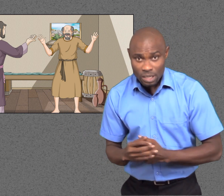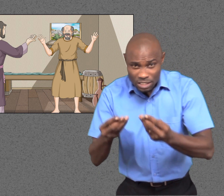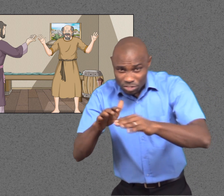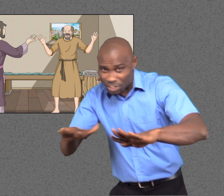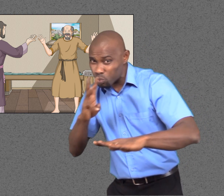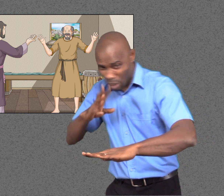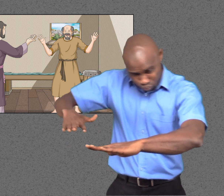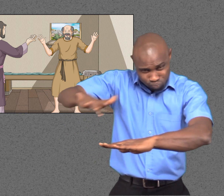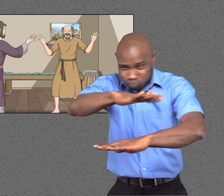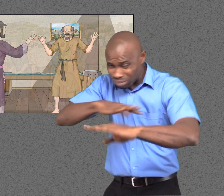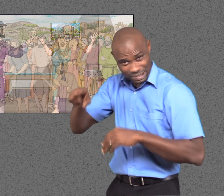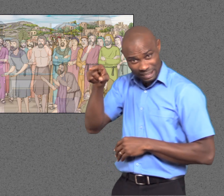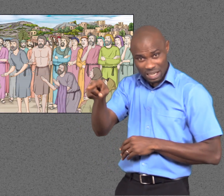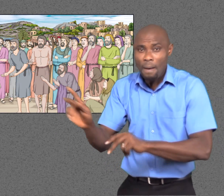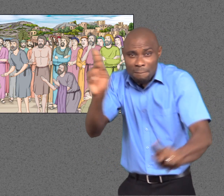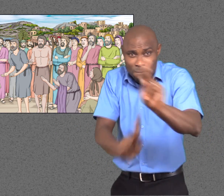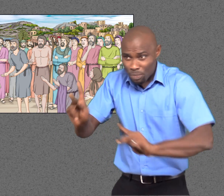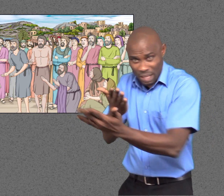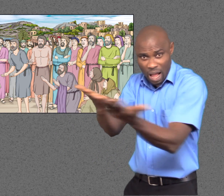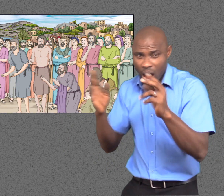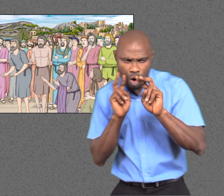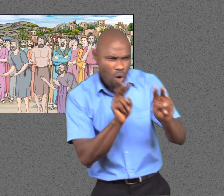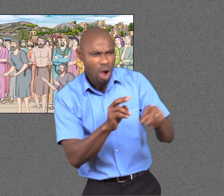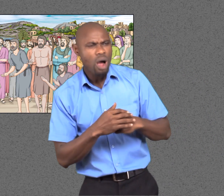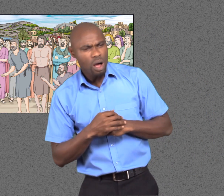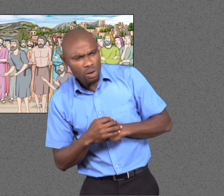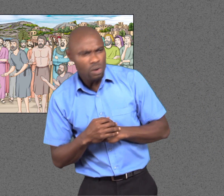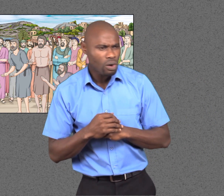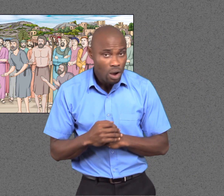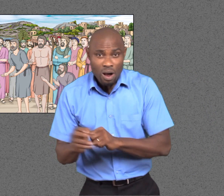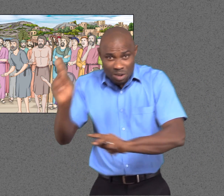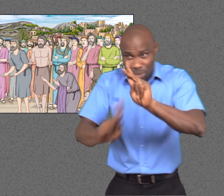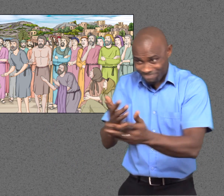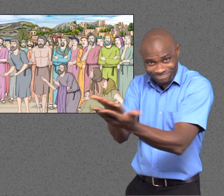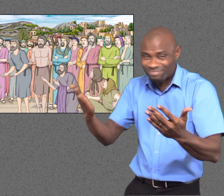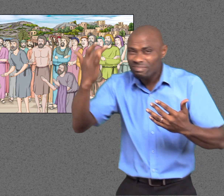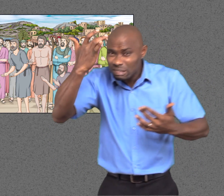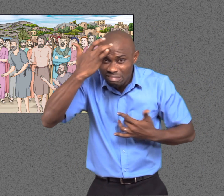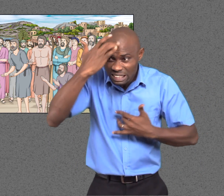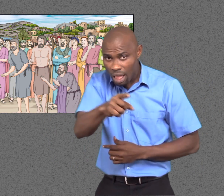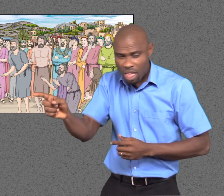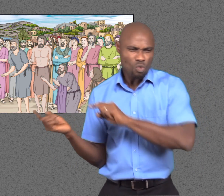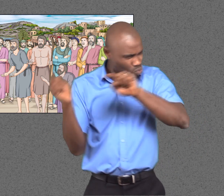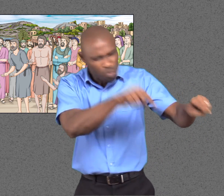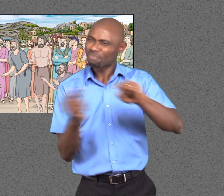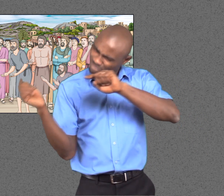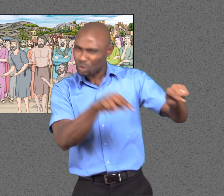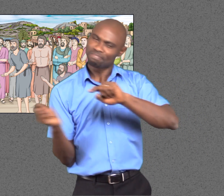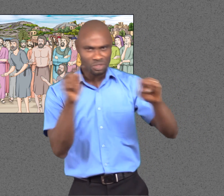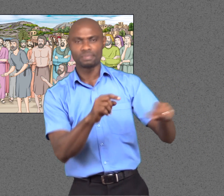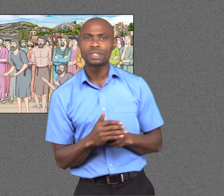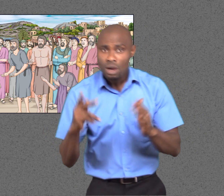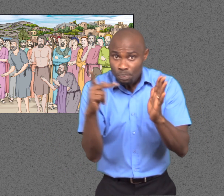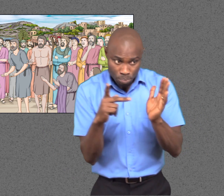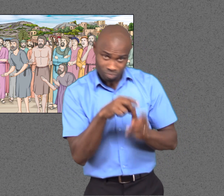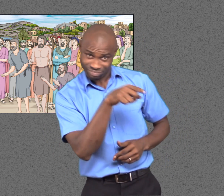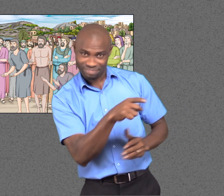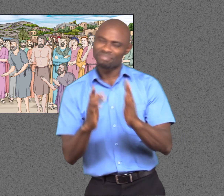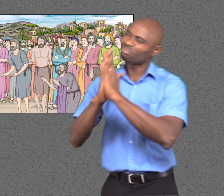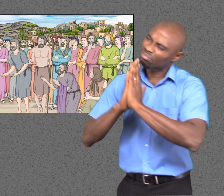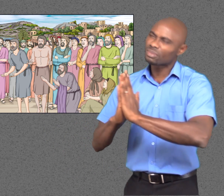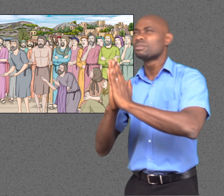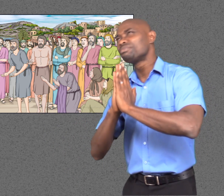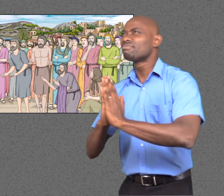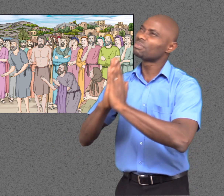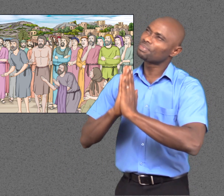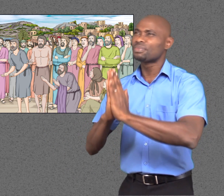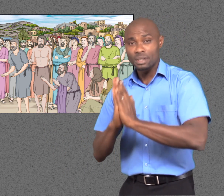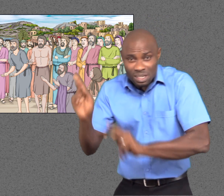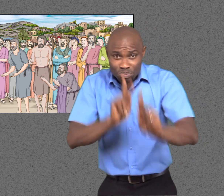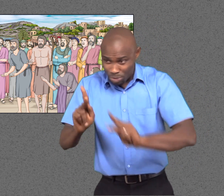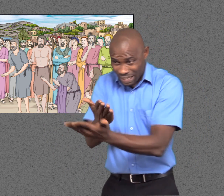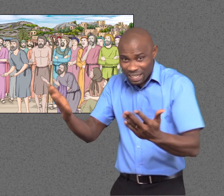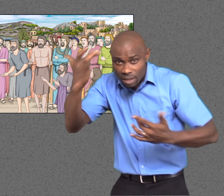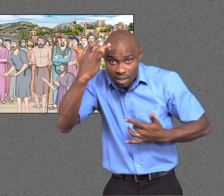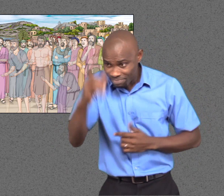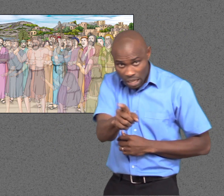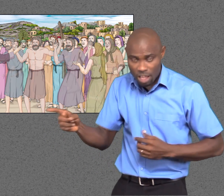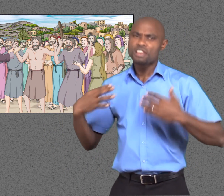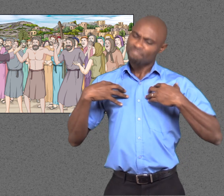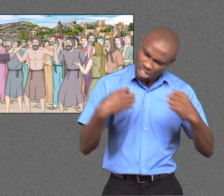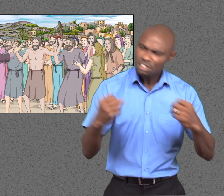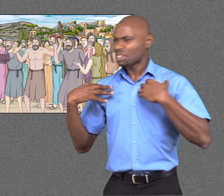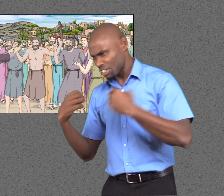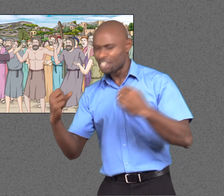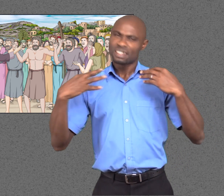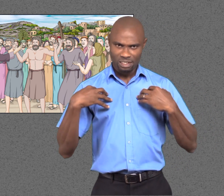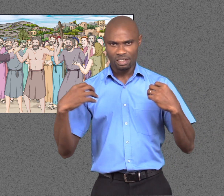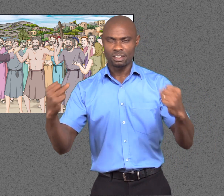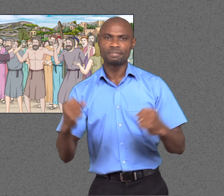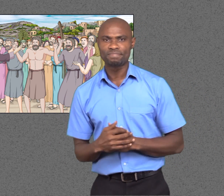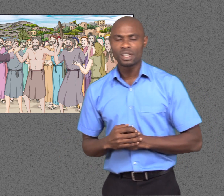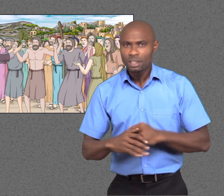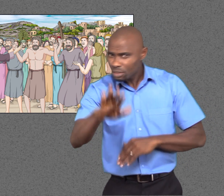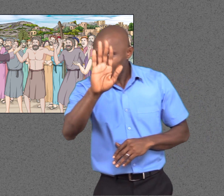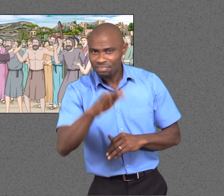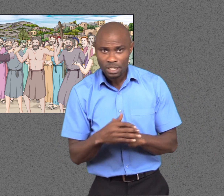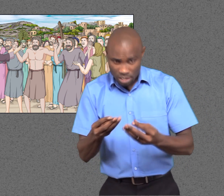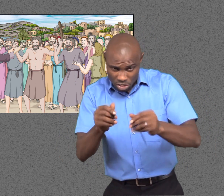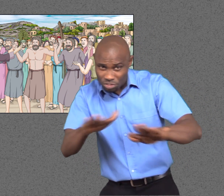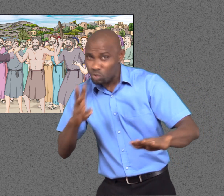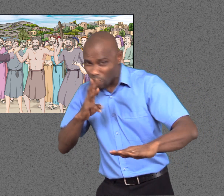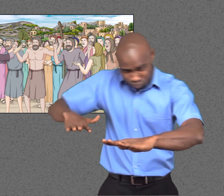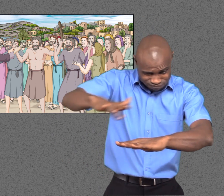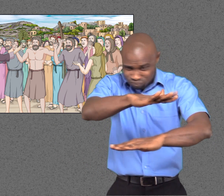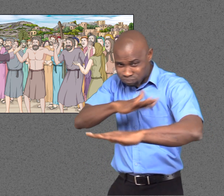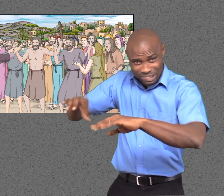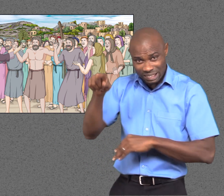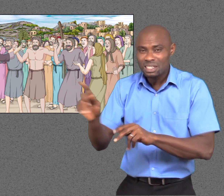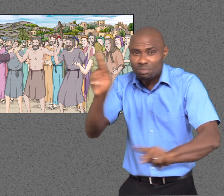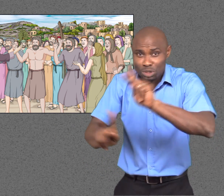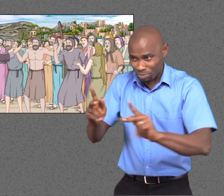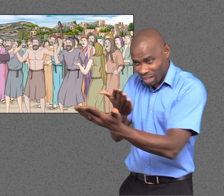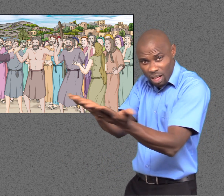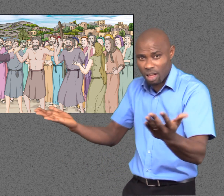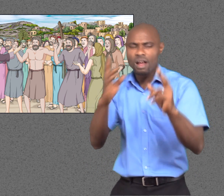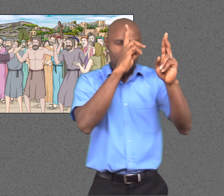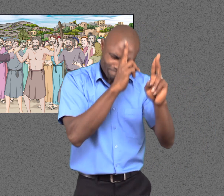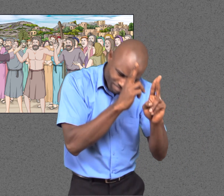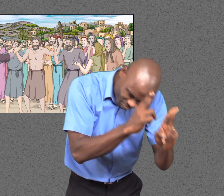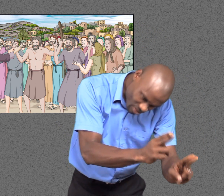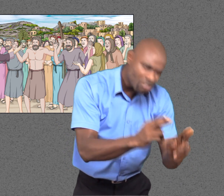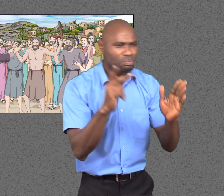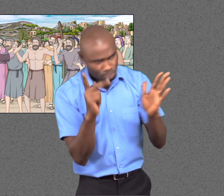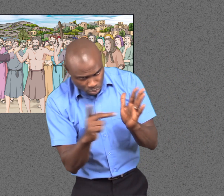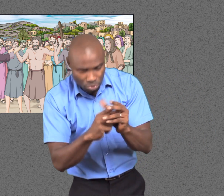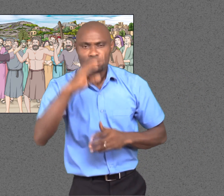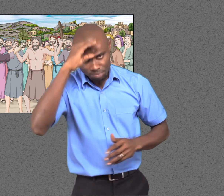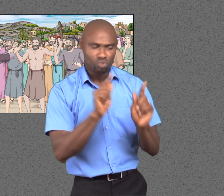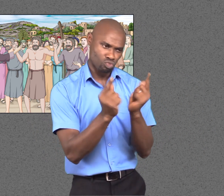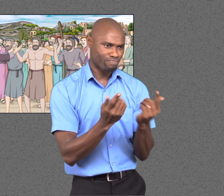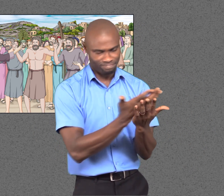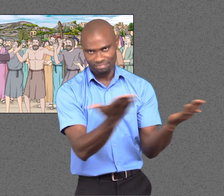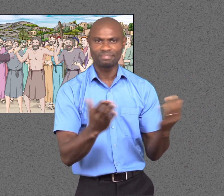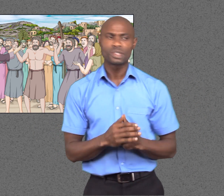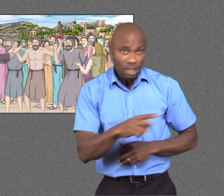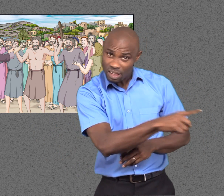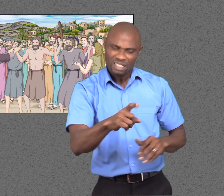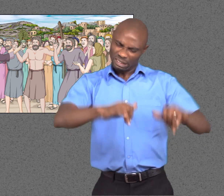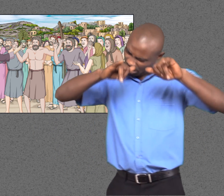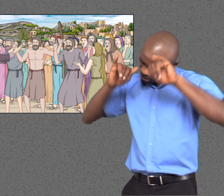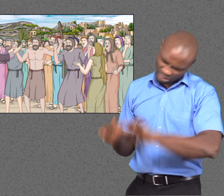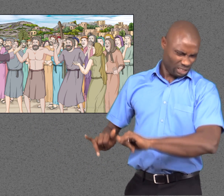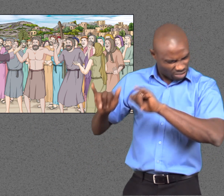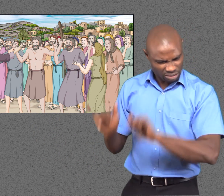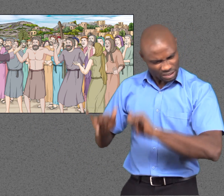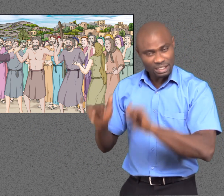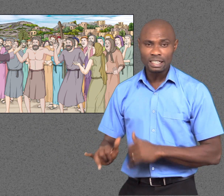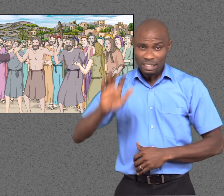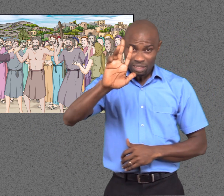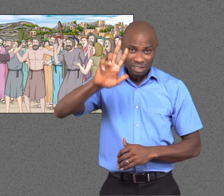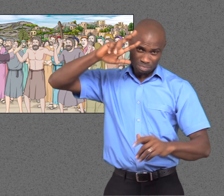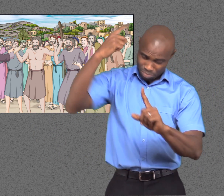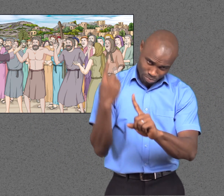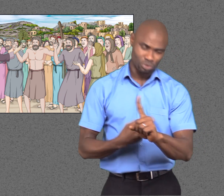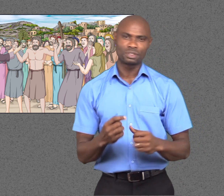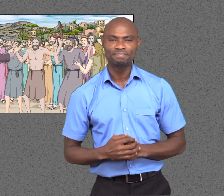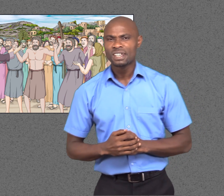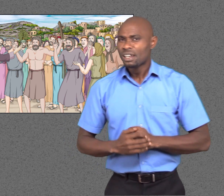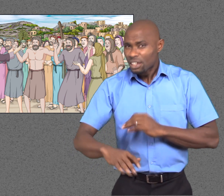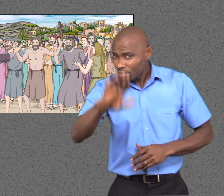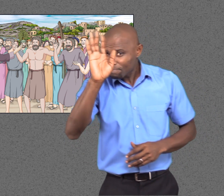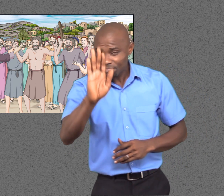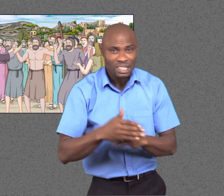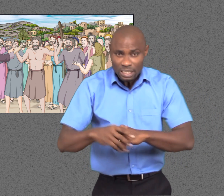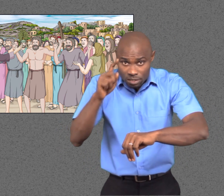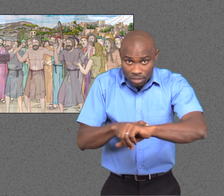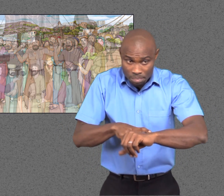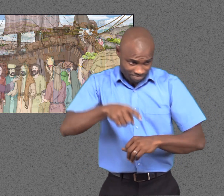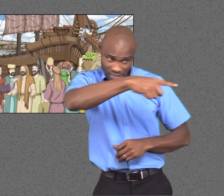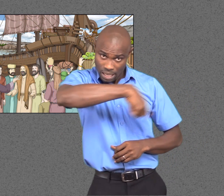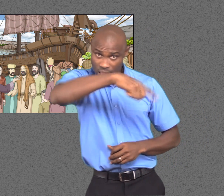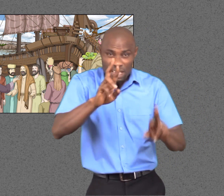After this had happened, the rest of the sick on the island came and were cured as well.